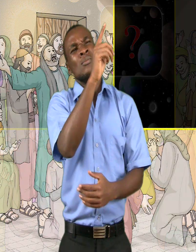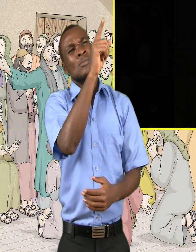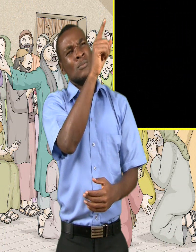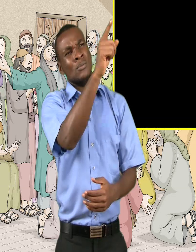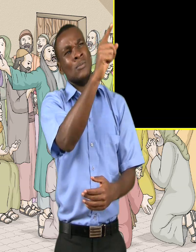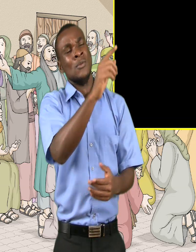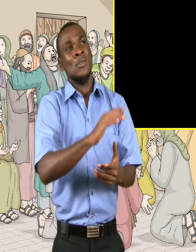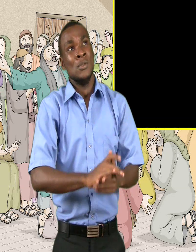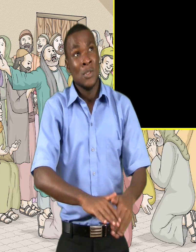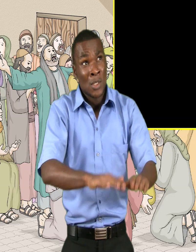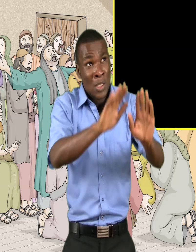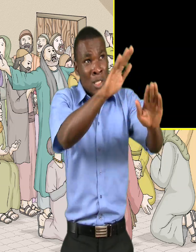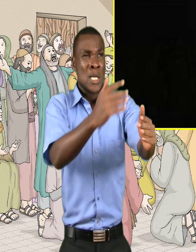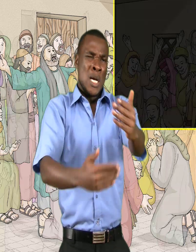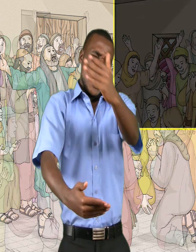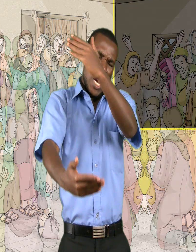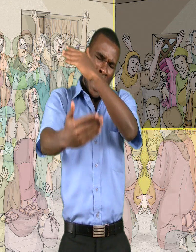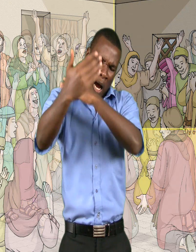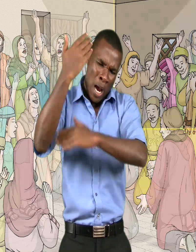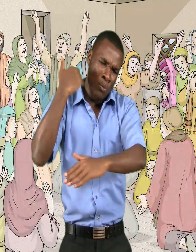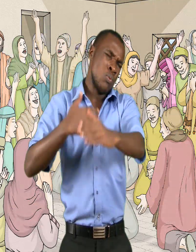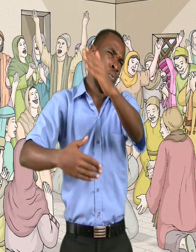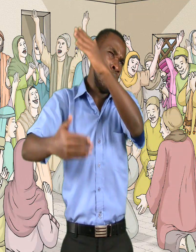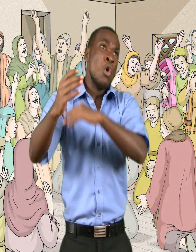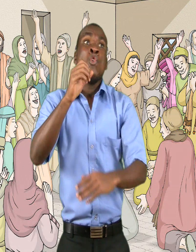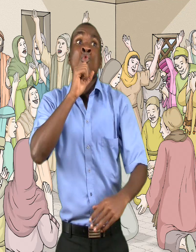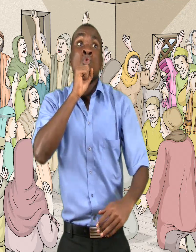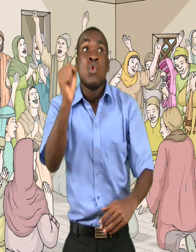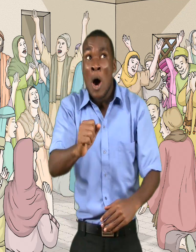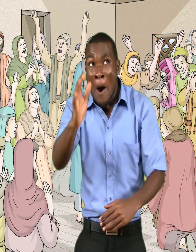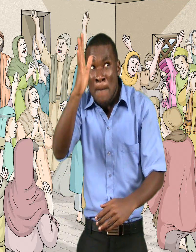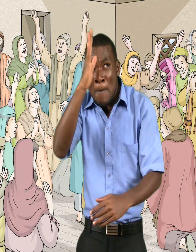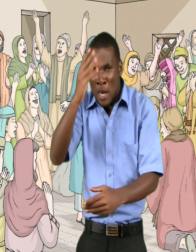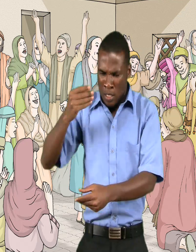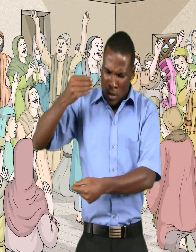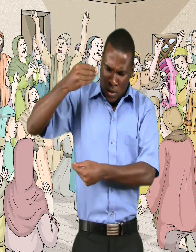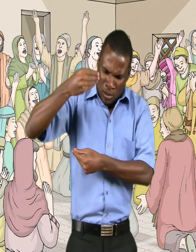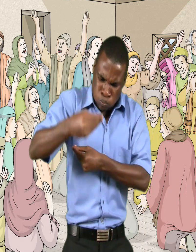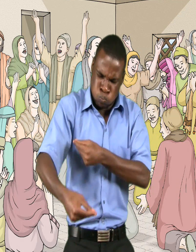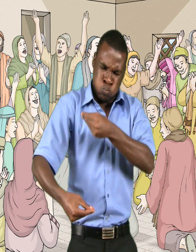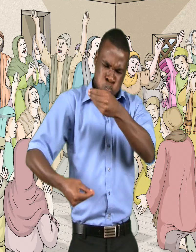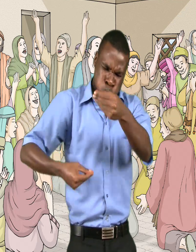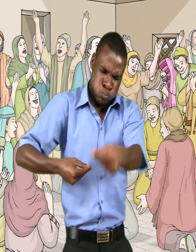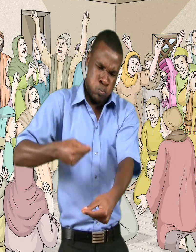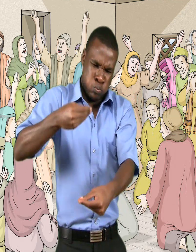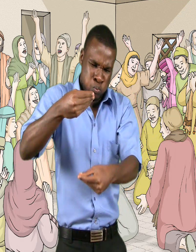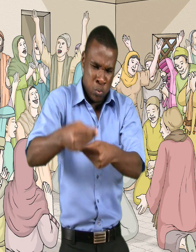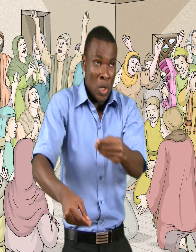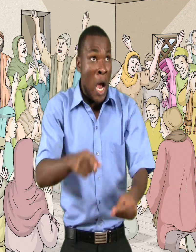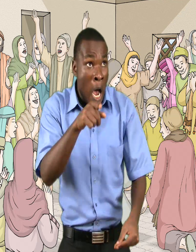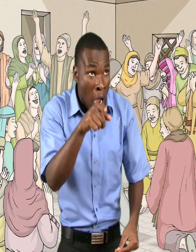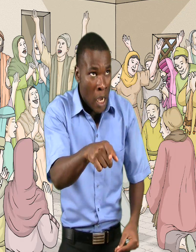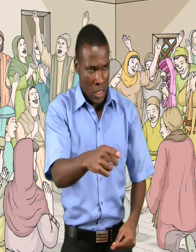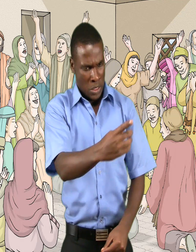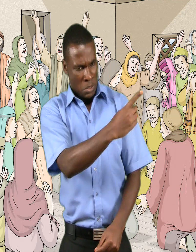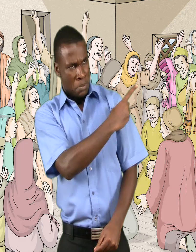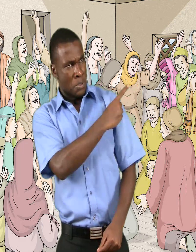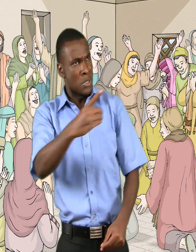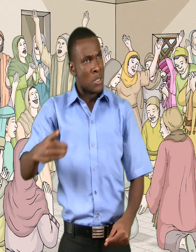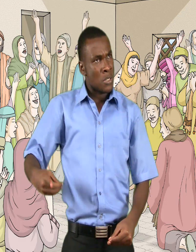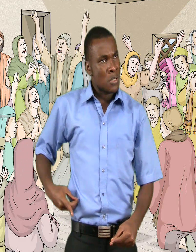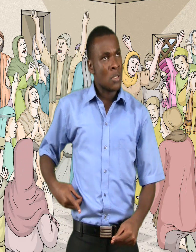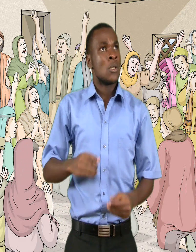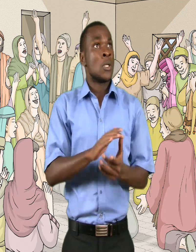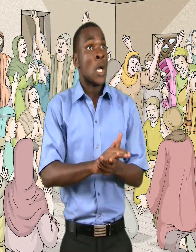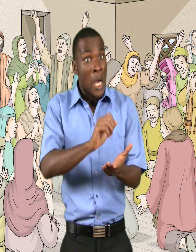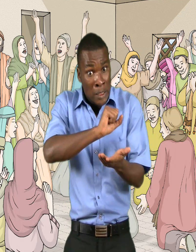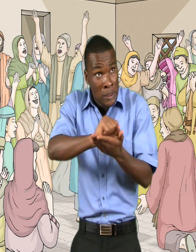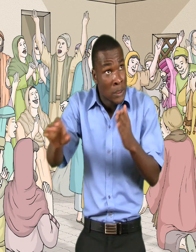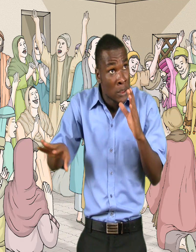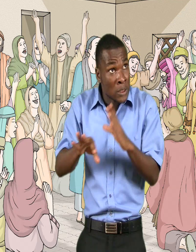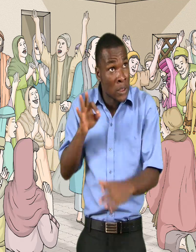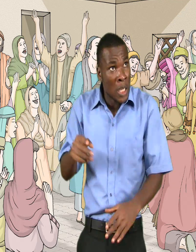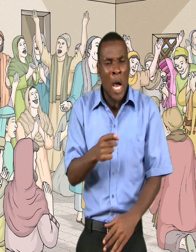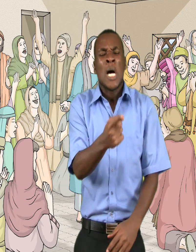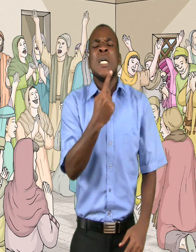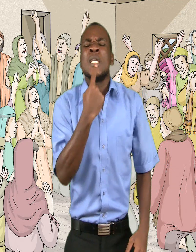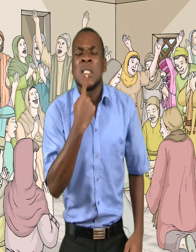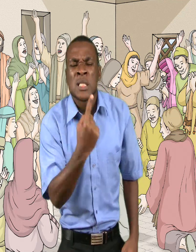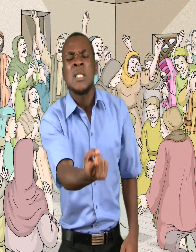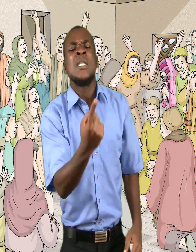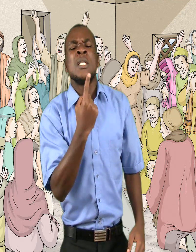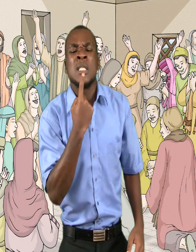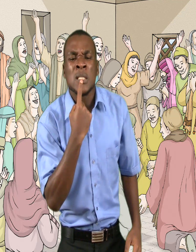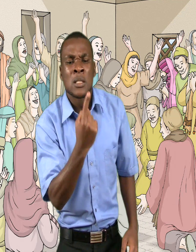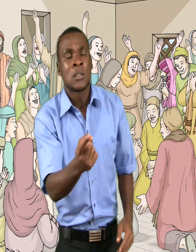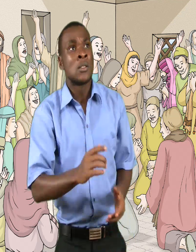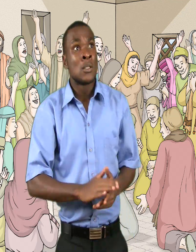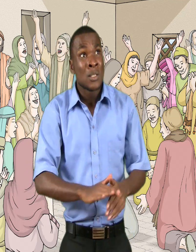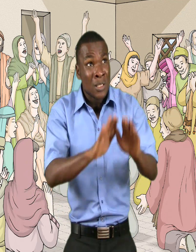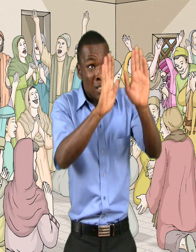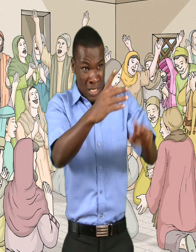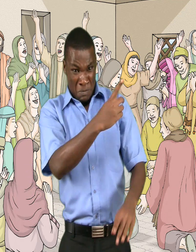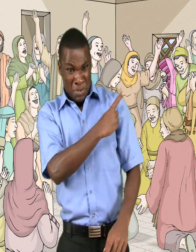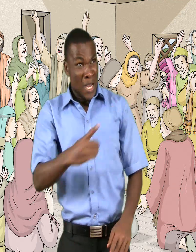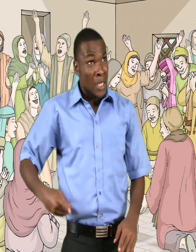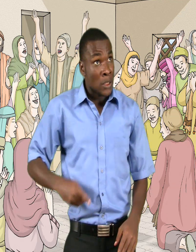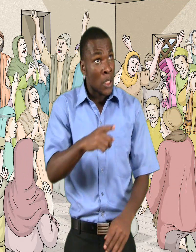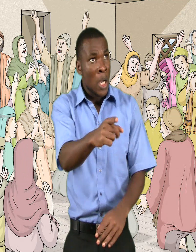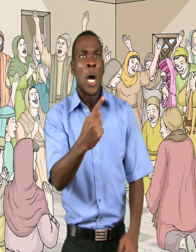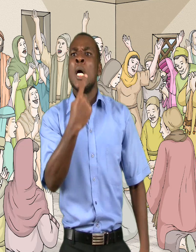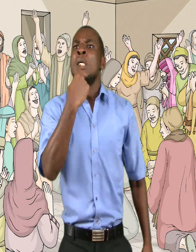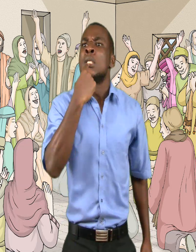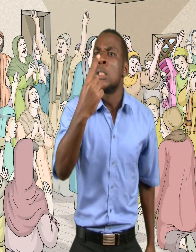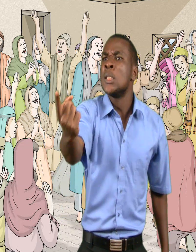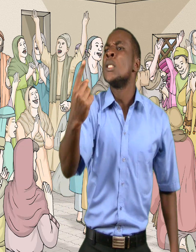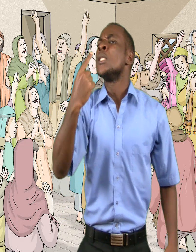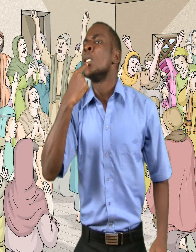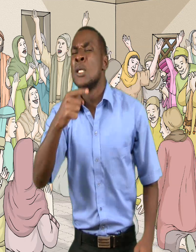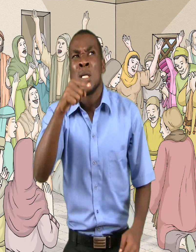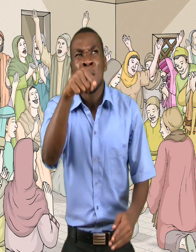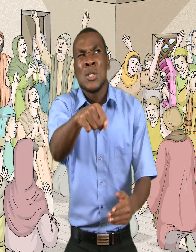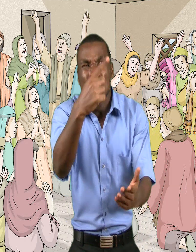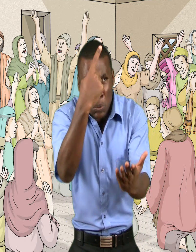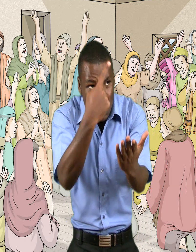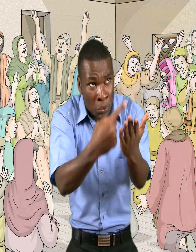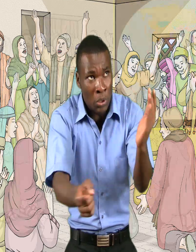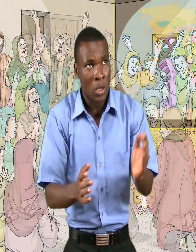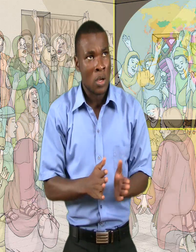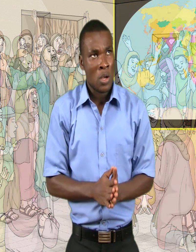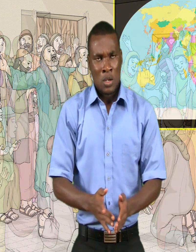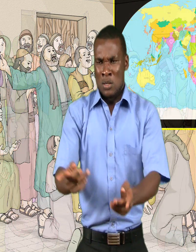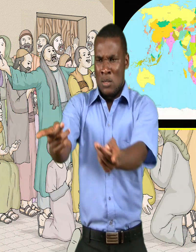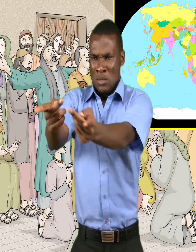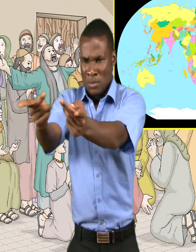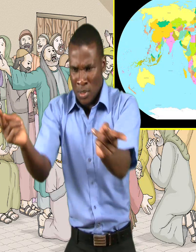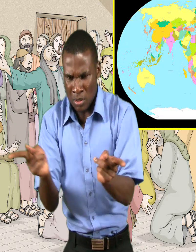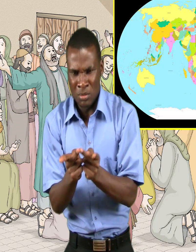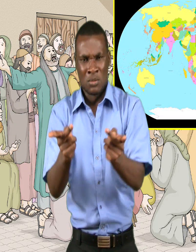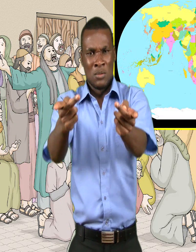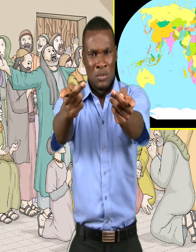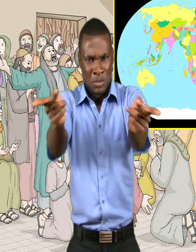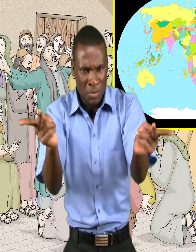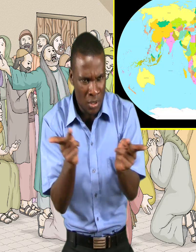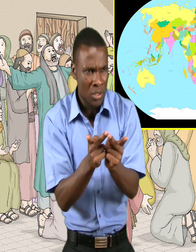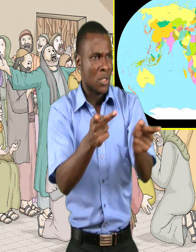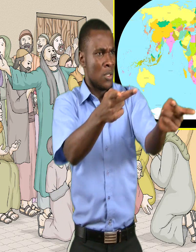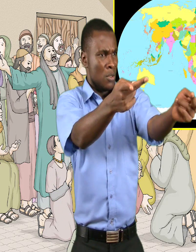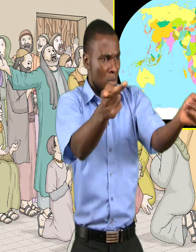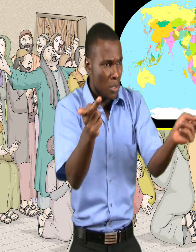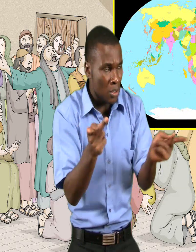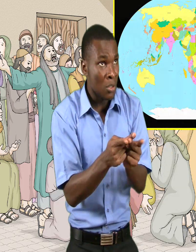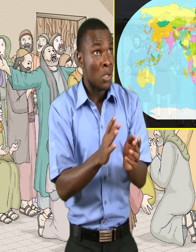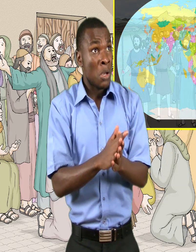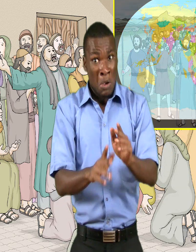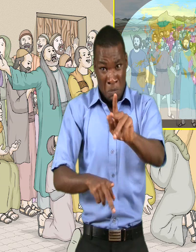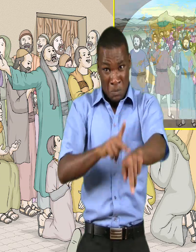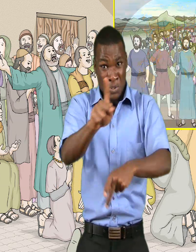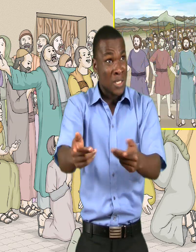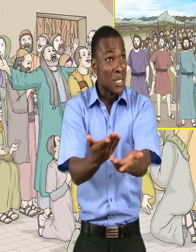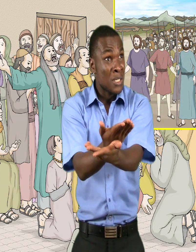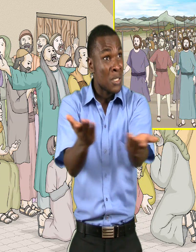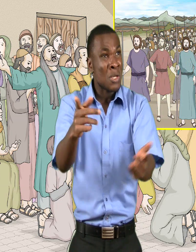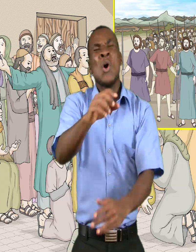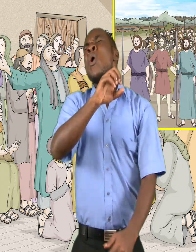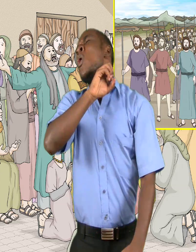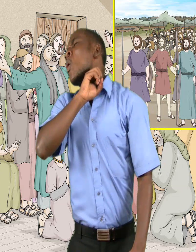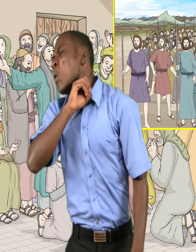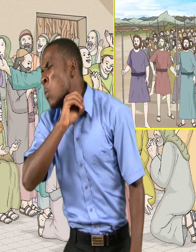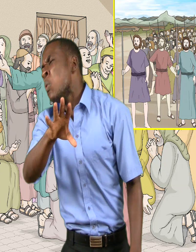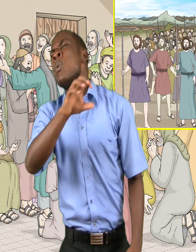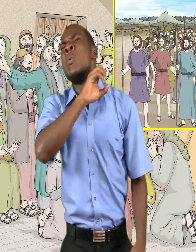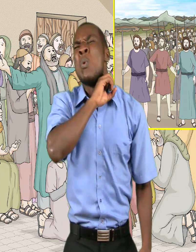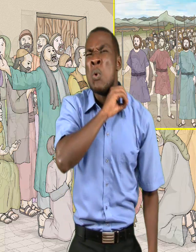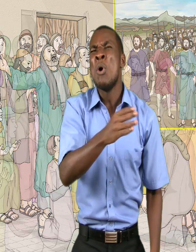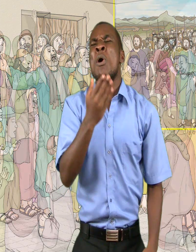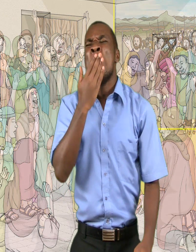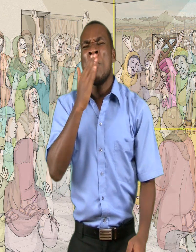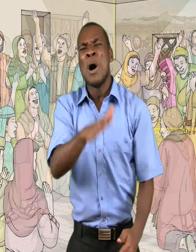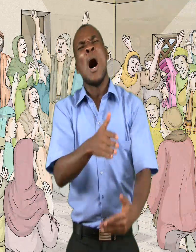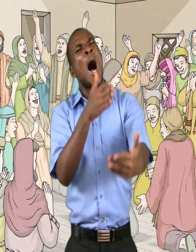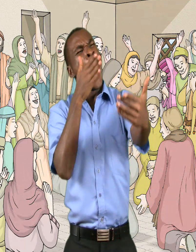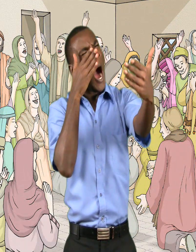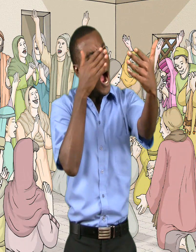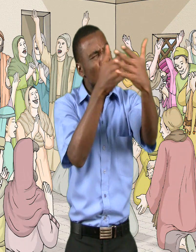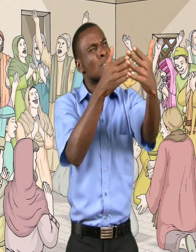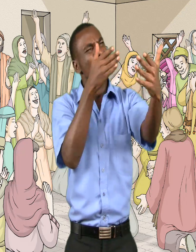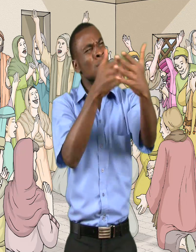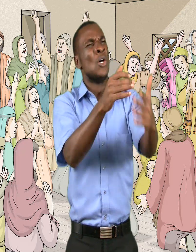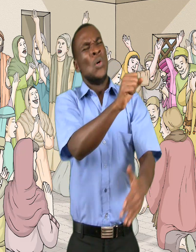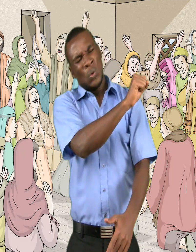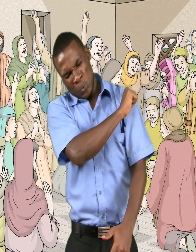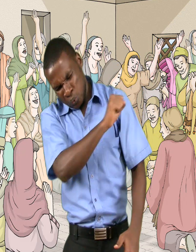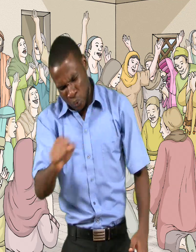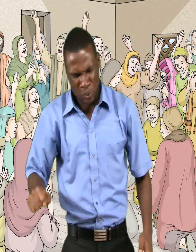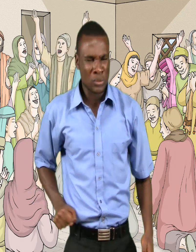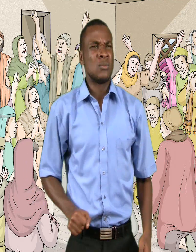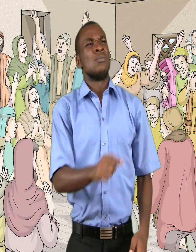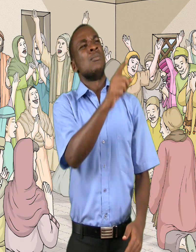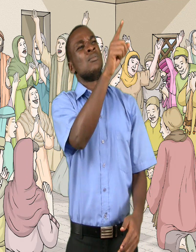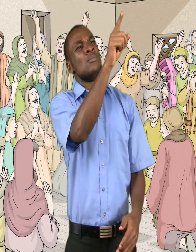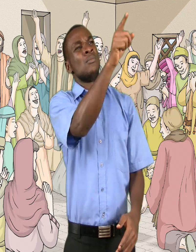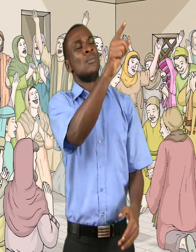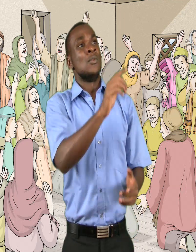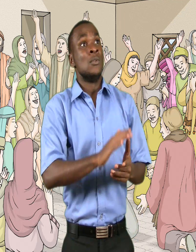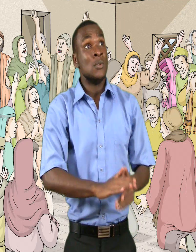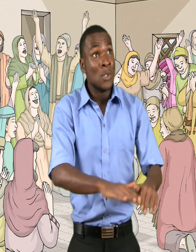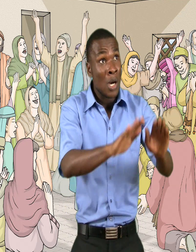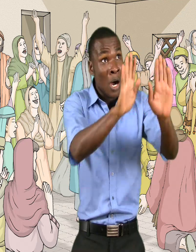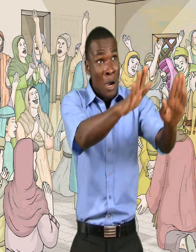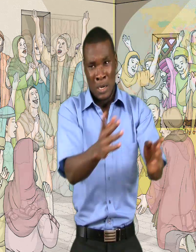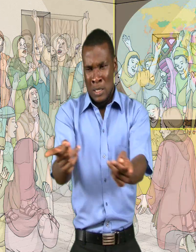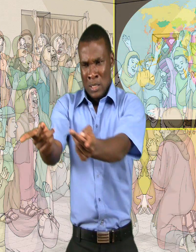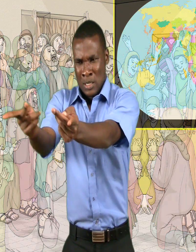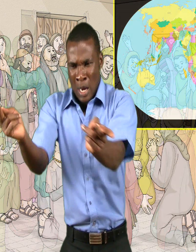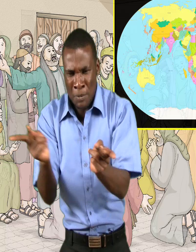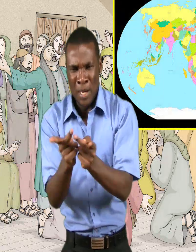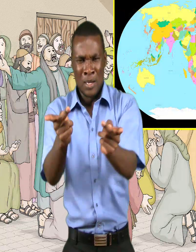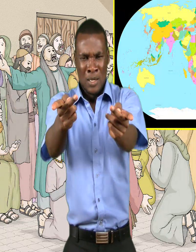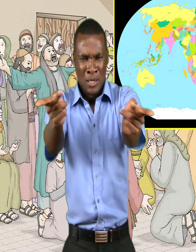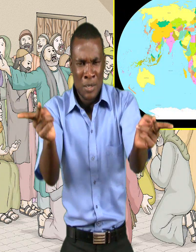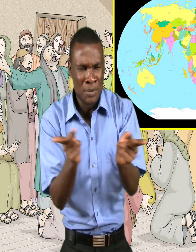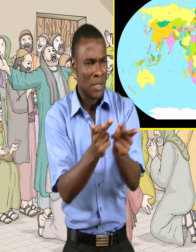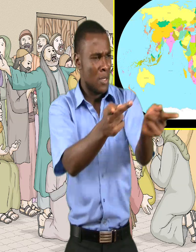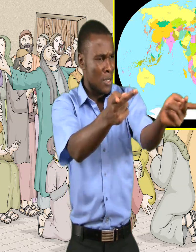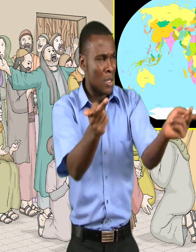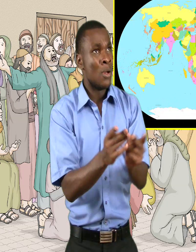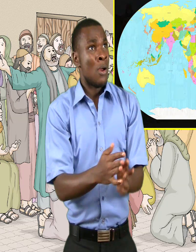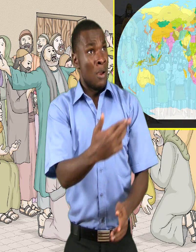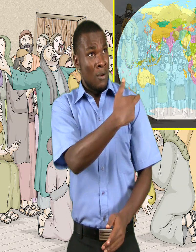You spoke by the Holy Spirit through the mouth of Your servant, our father David: ‘Why do the nations rage and the peoples plot in vain?